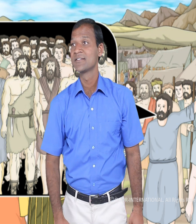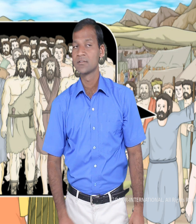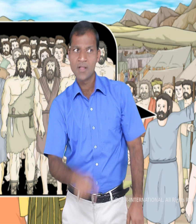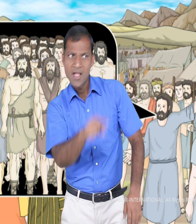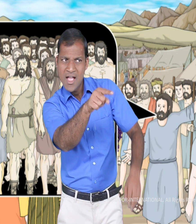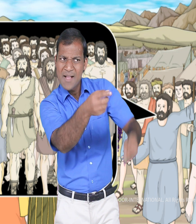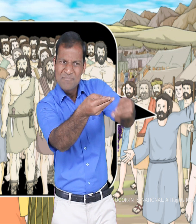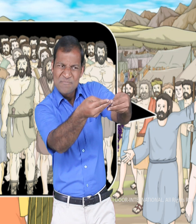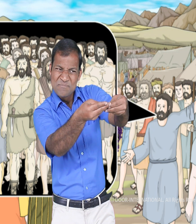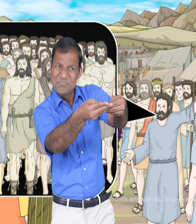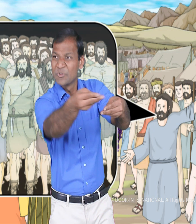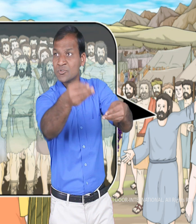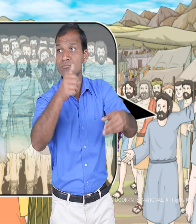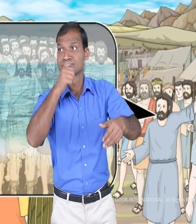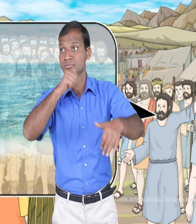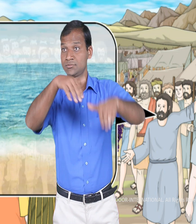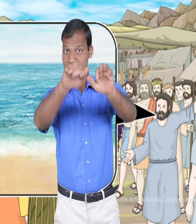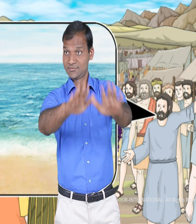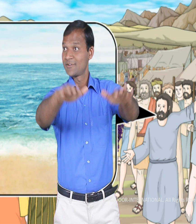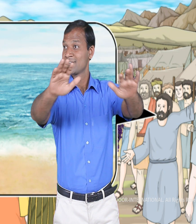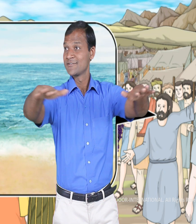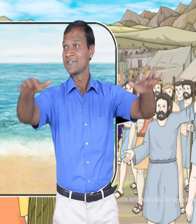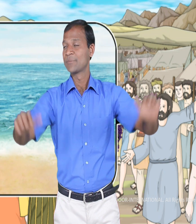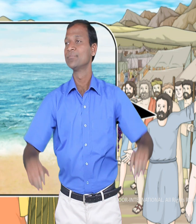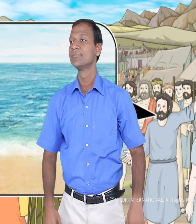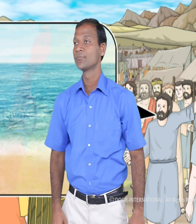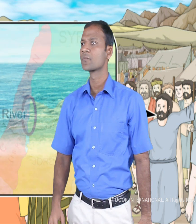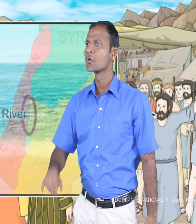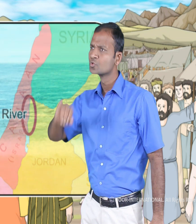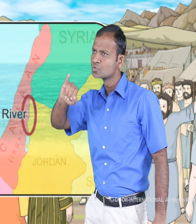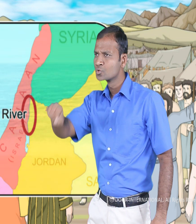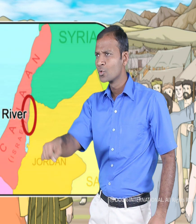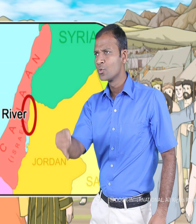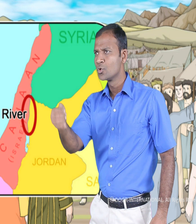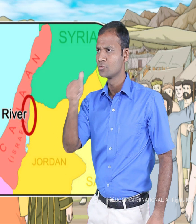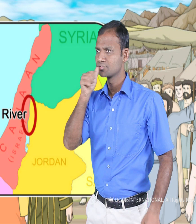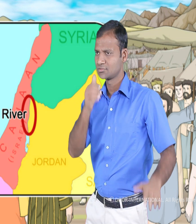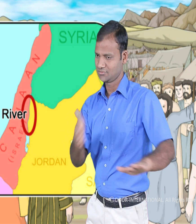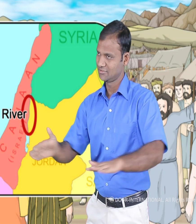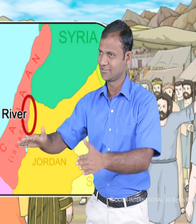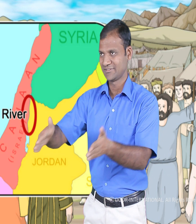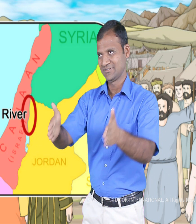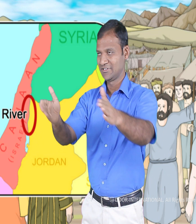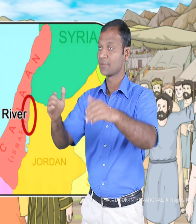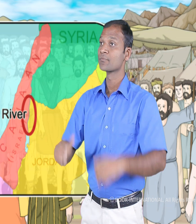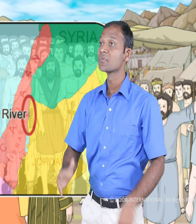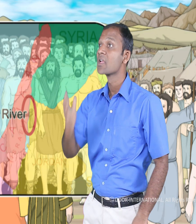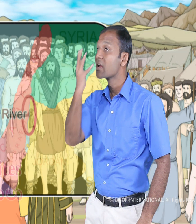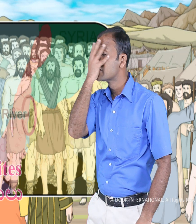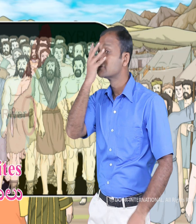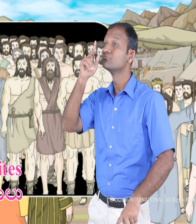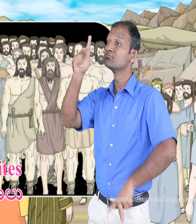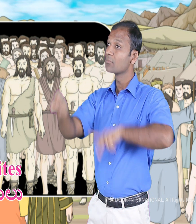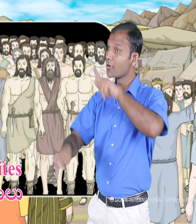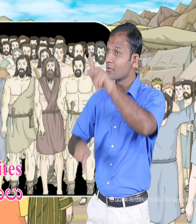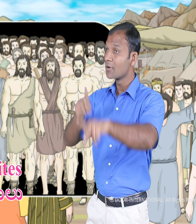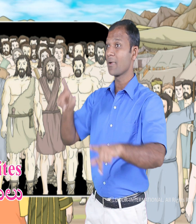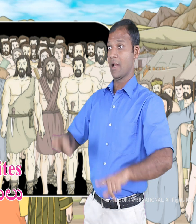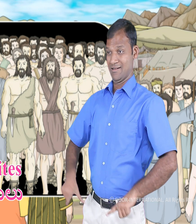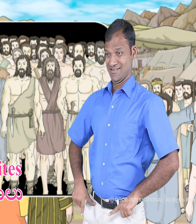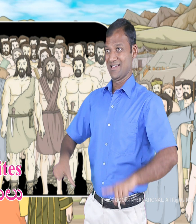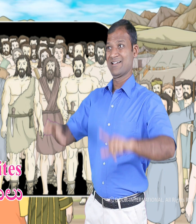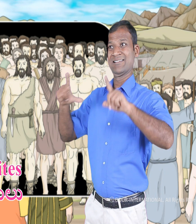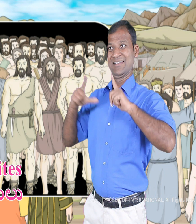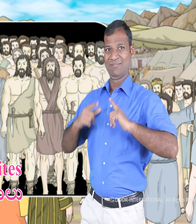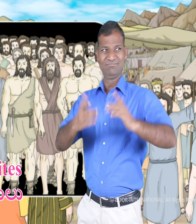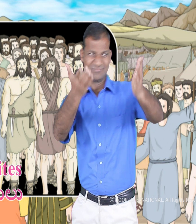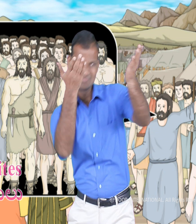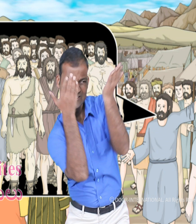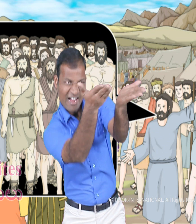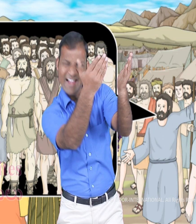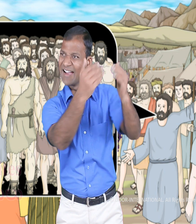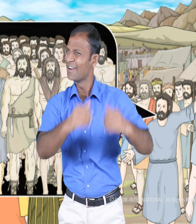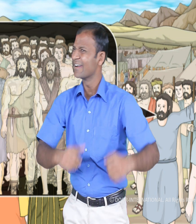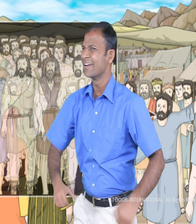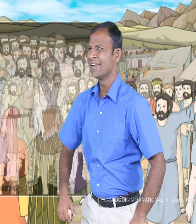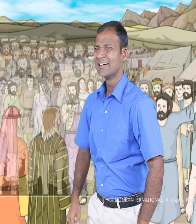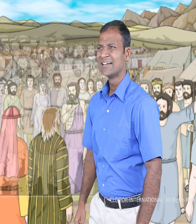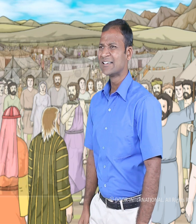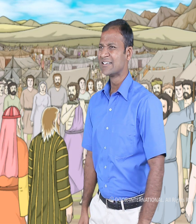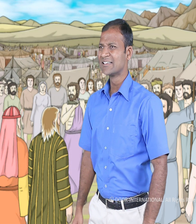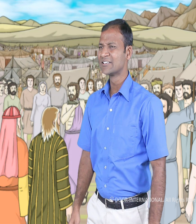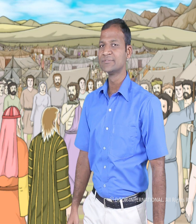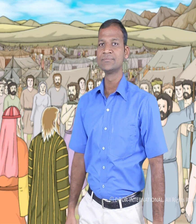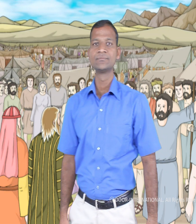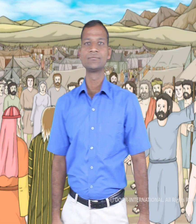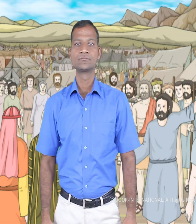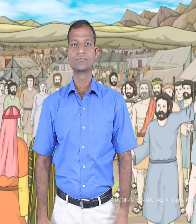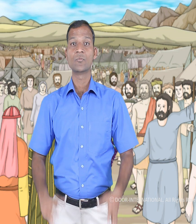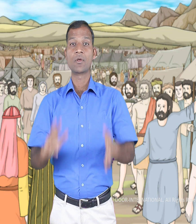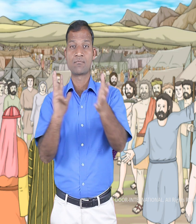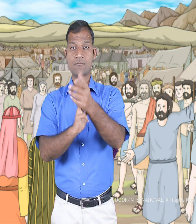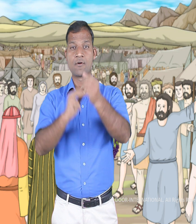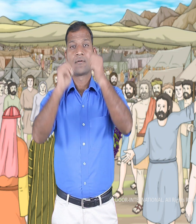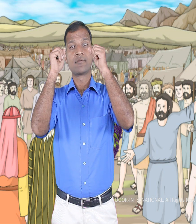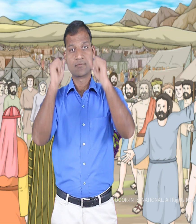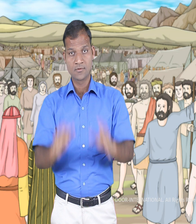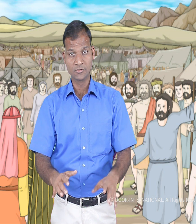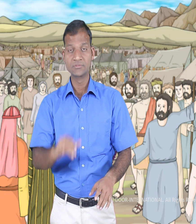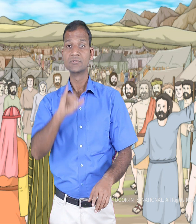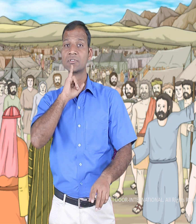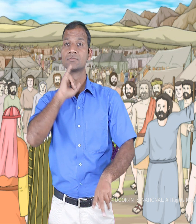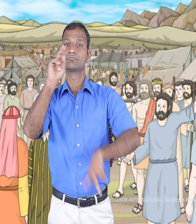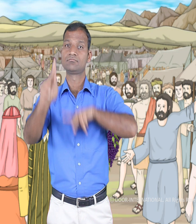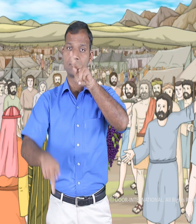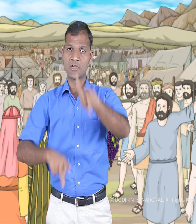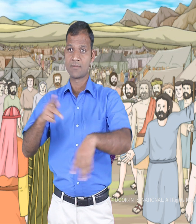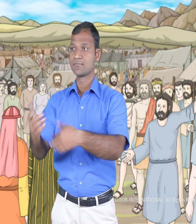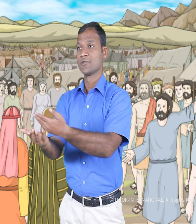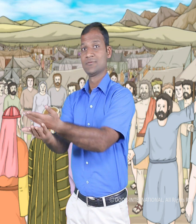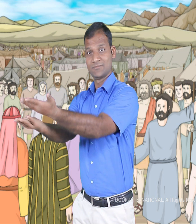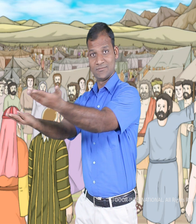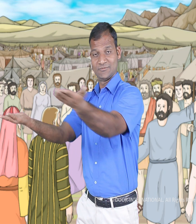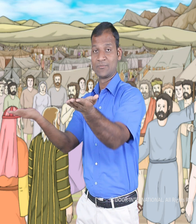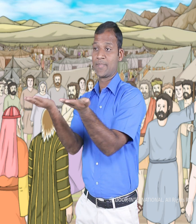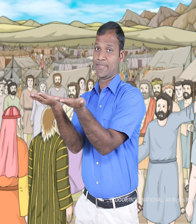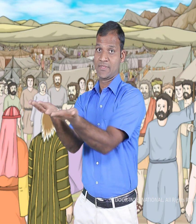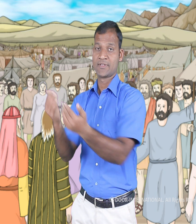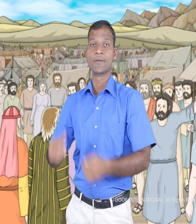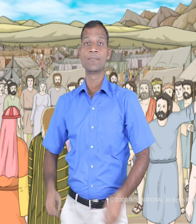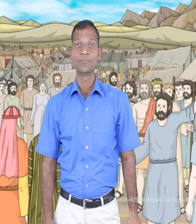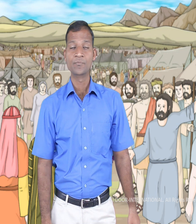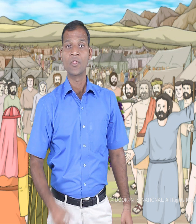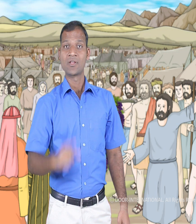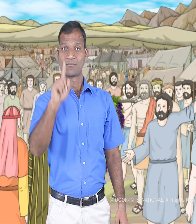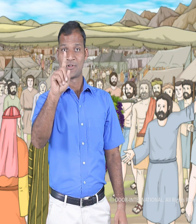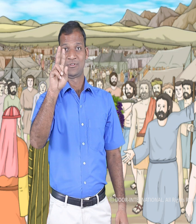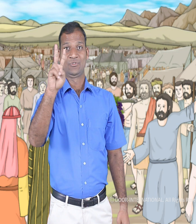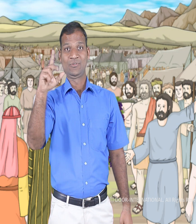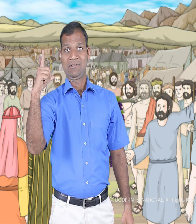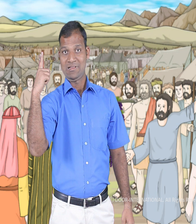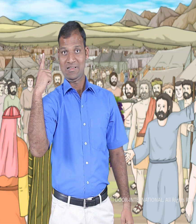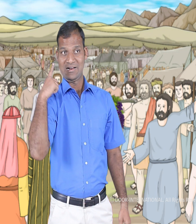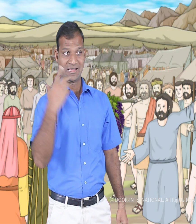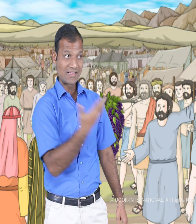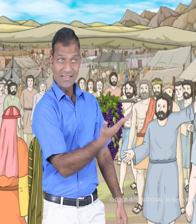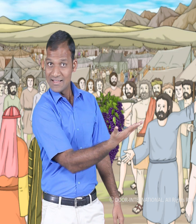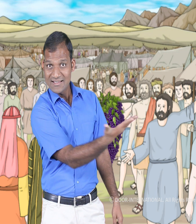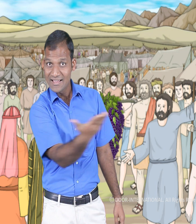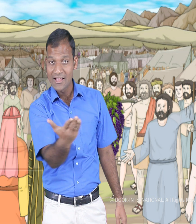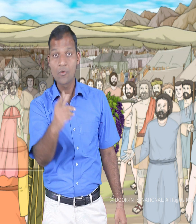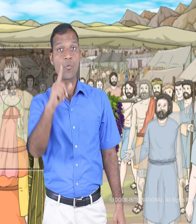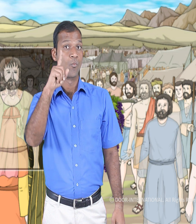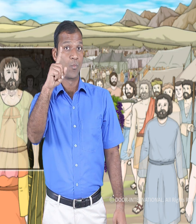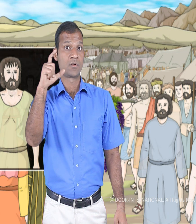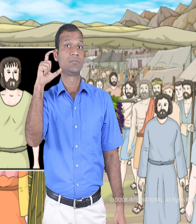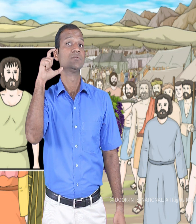and the Canaanites live by the sea and along the Jordan.”